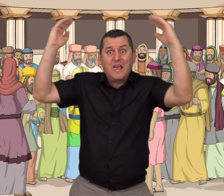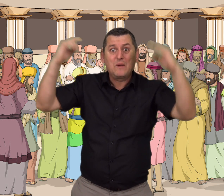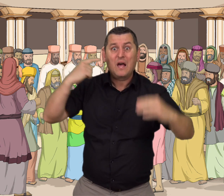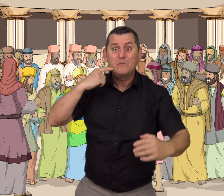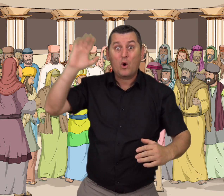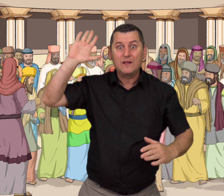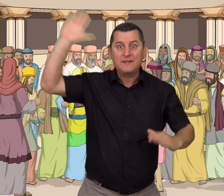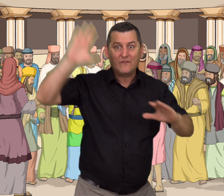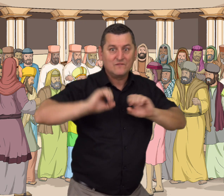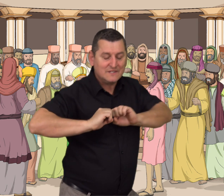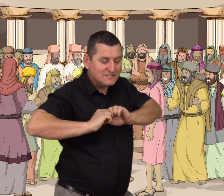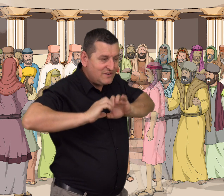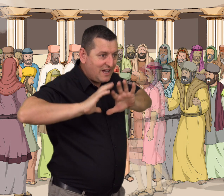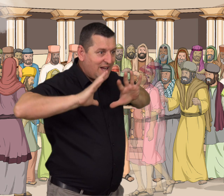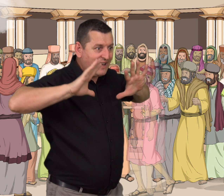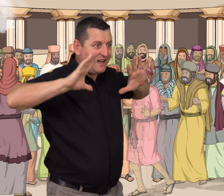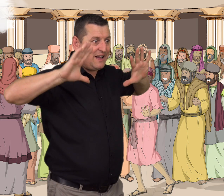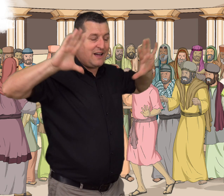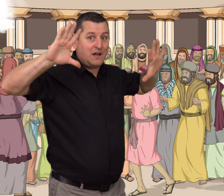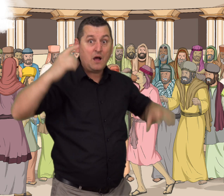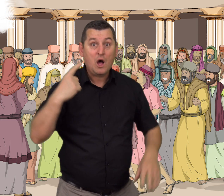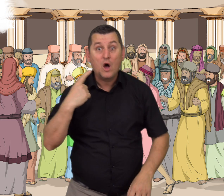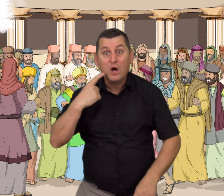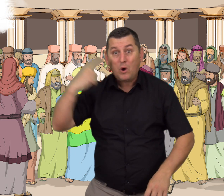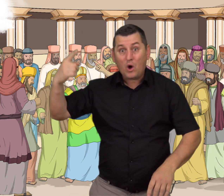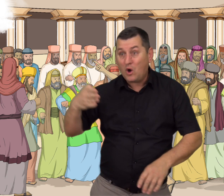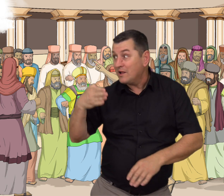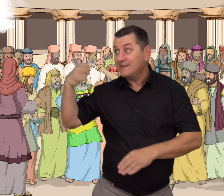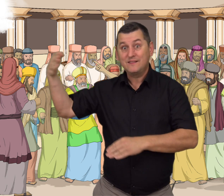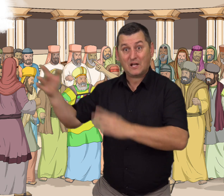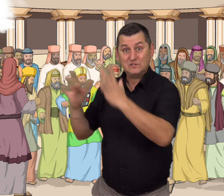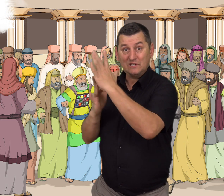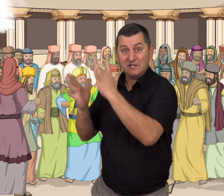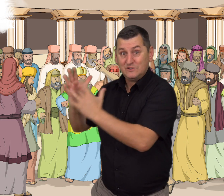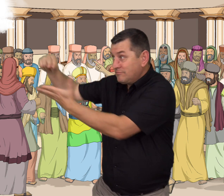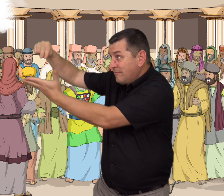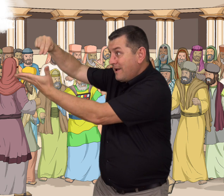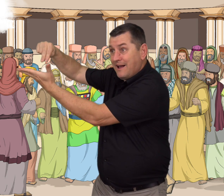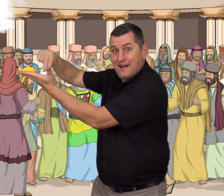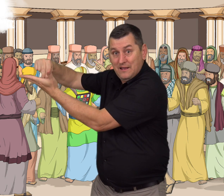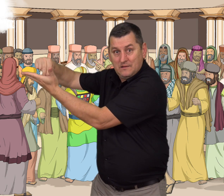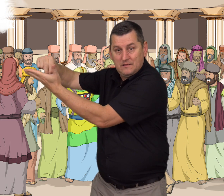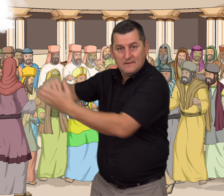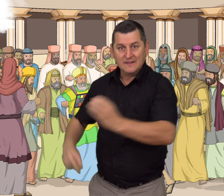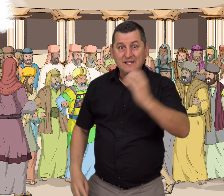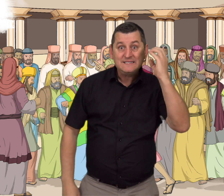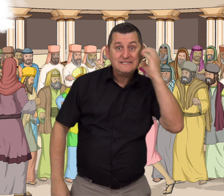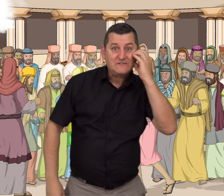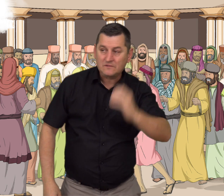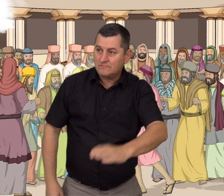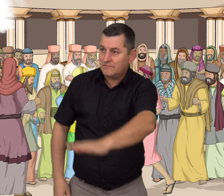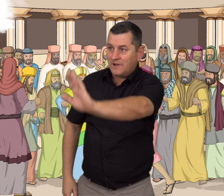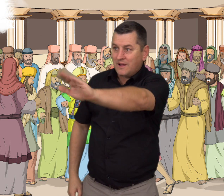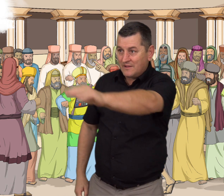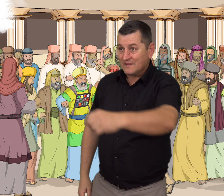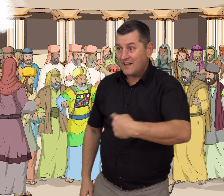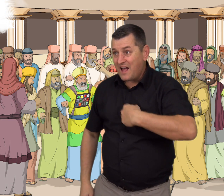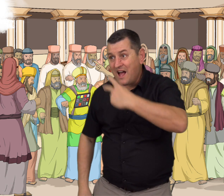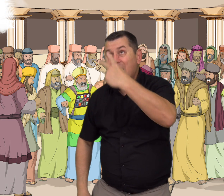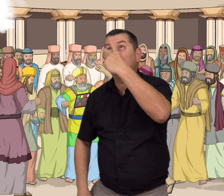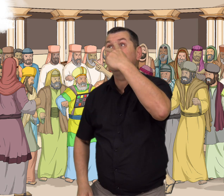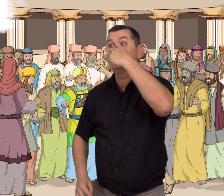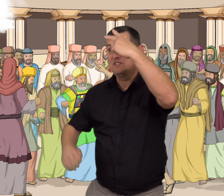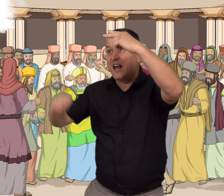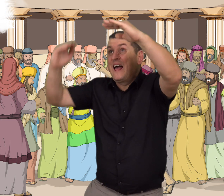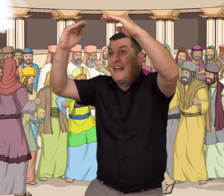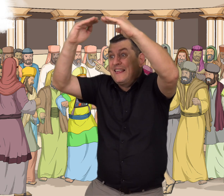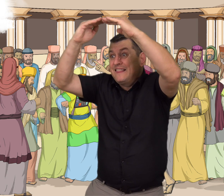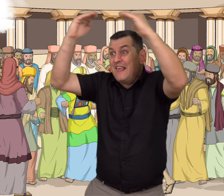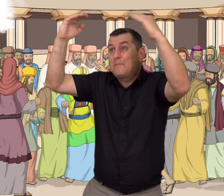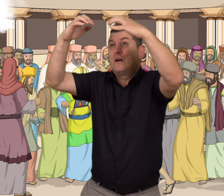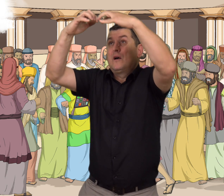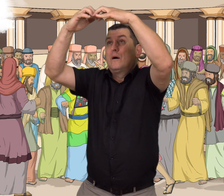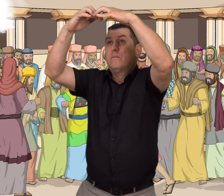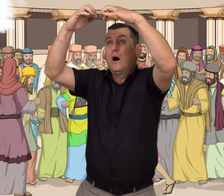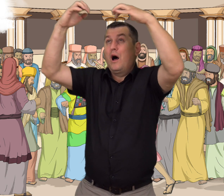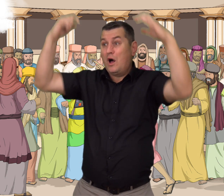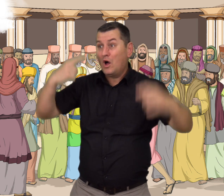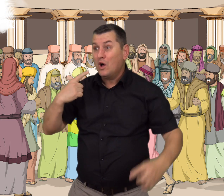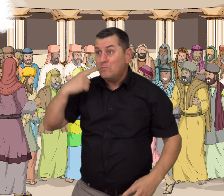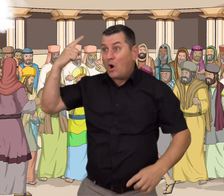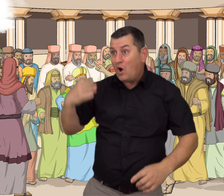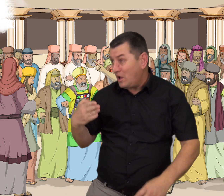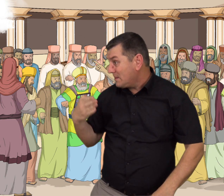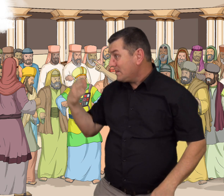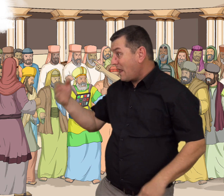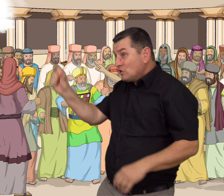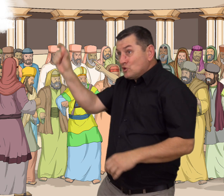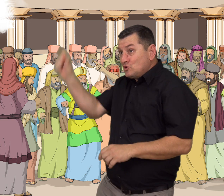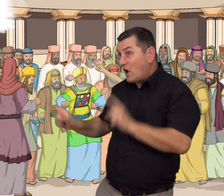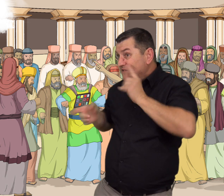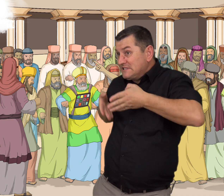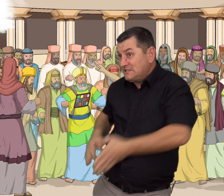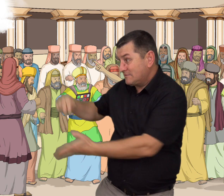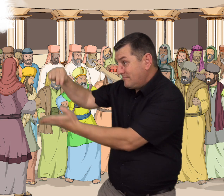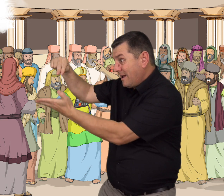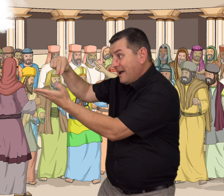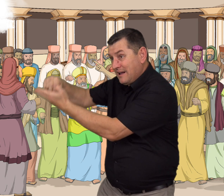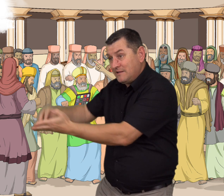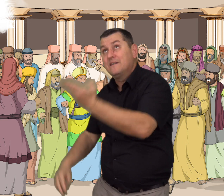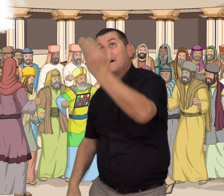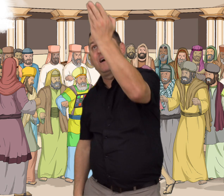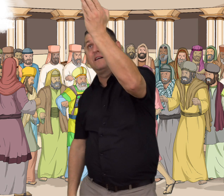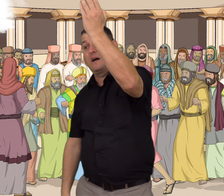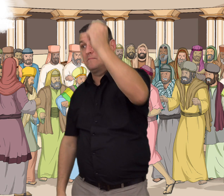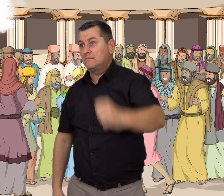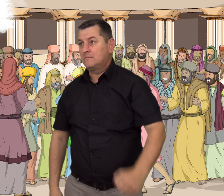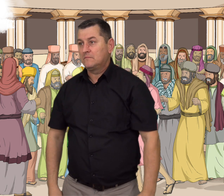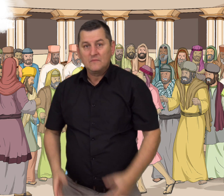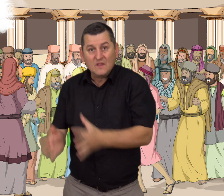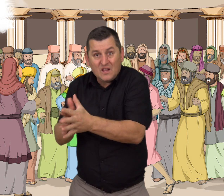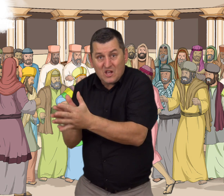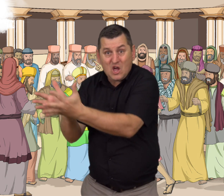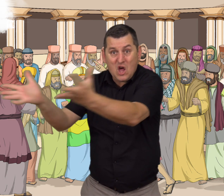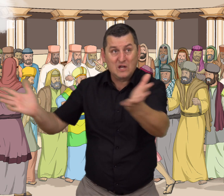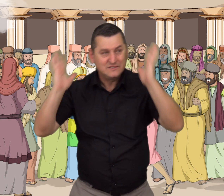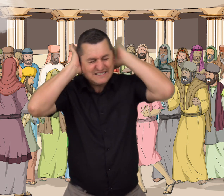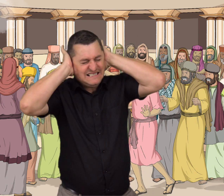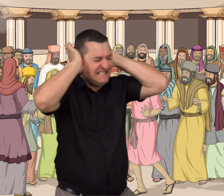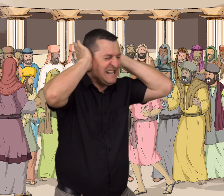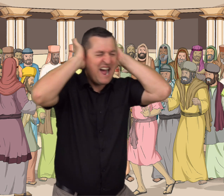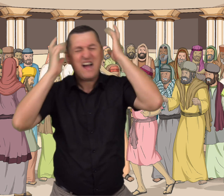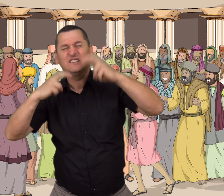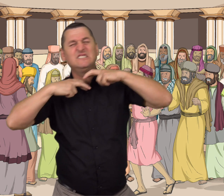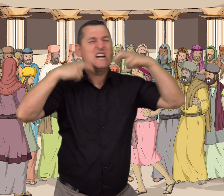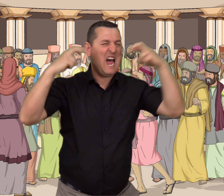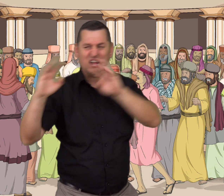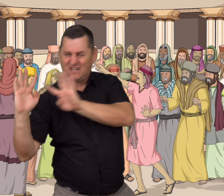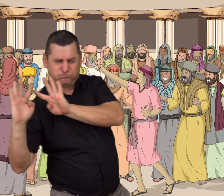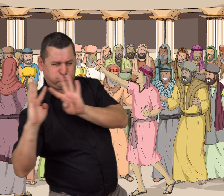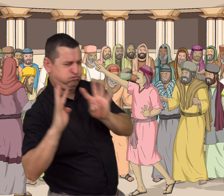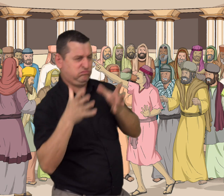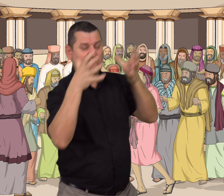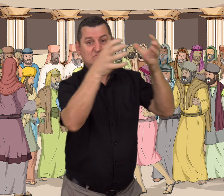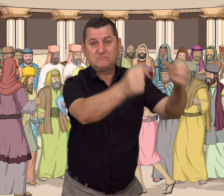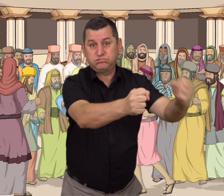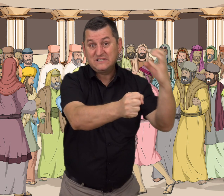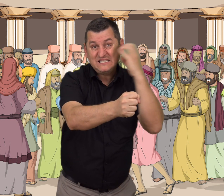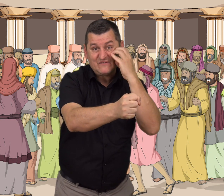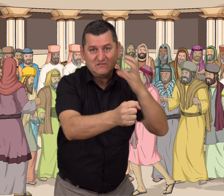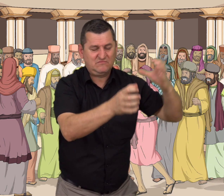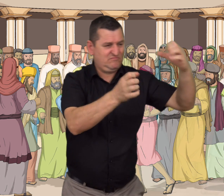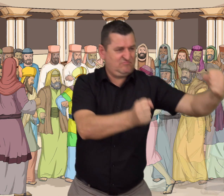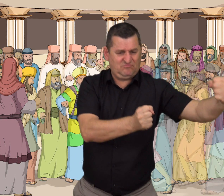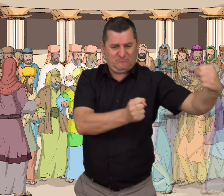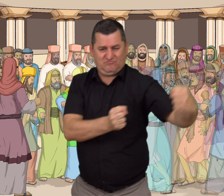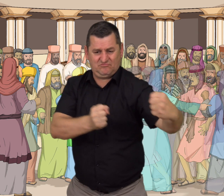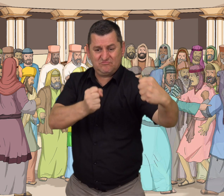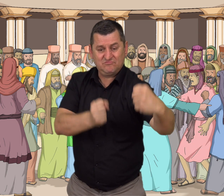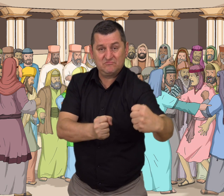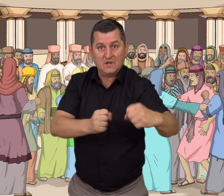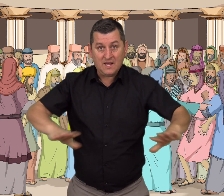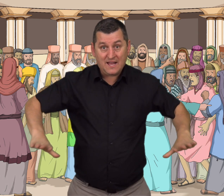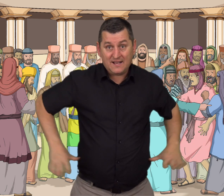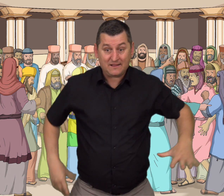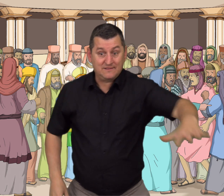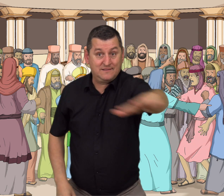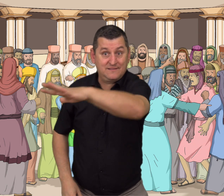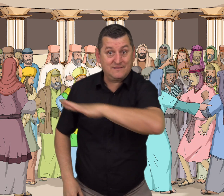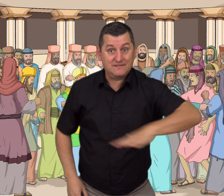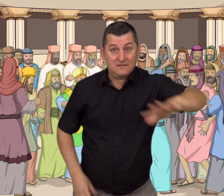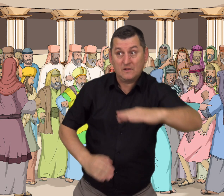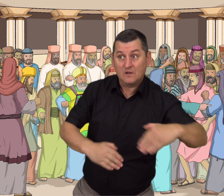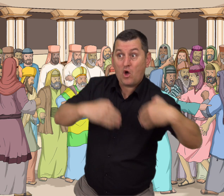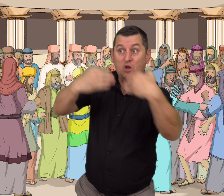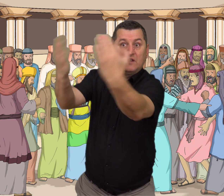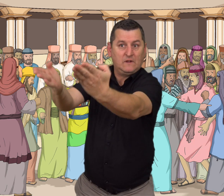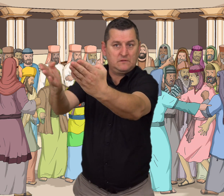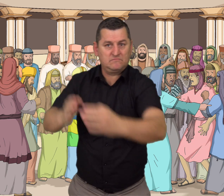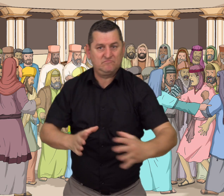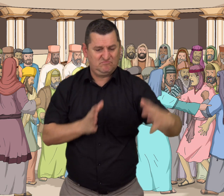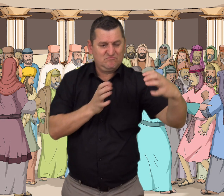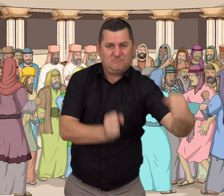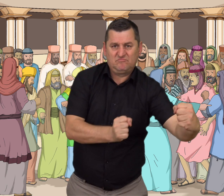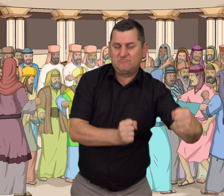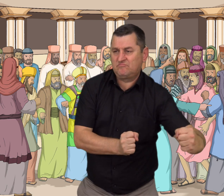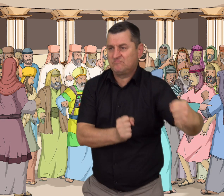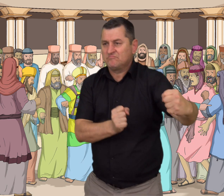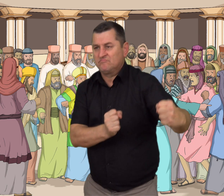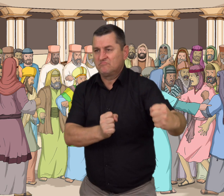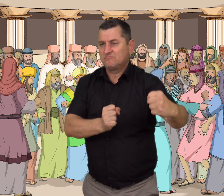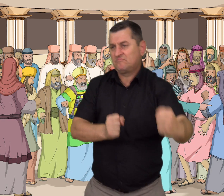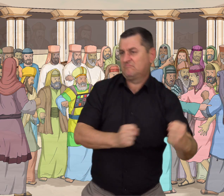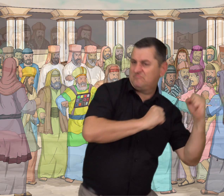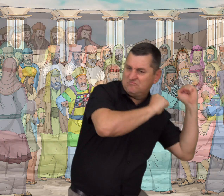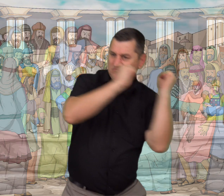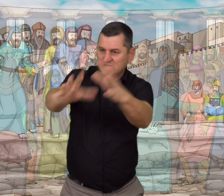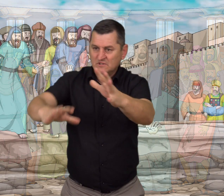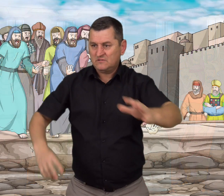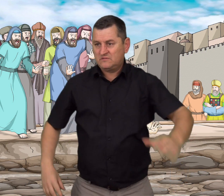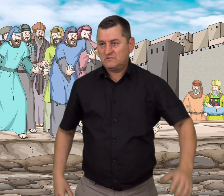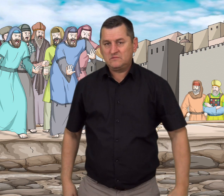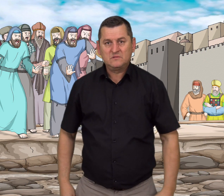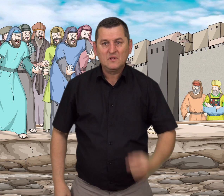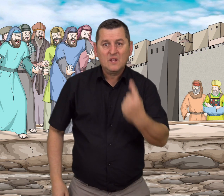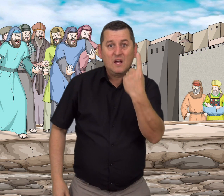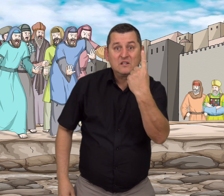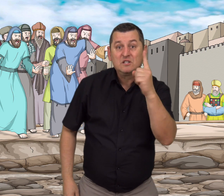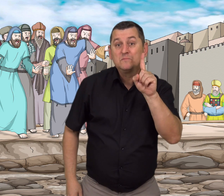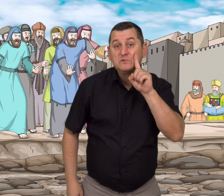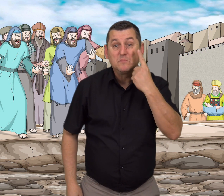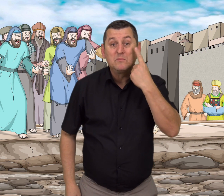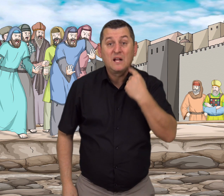But Stephen, full of the Holy Spirit, looked intently into heaven and saw the glory of God and Jesus standing at the right hand of God. “Look,” he said, “I see heaven open and the Son of Man standing at the right hand of God.” At this they covered their ears, cried out in a loud voice, and rushed together at him.